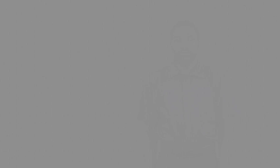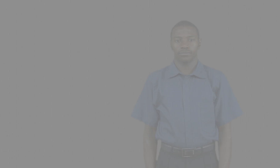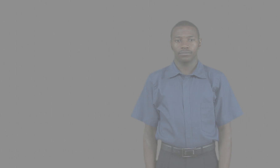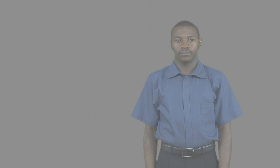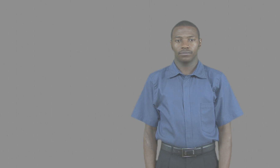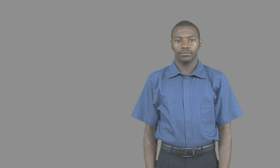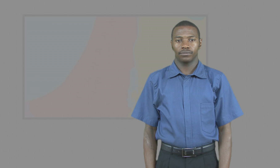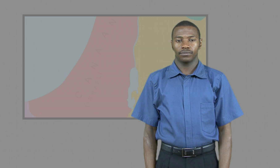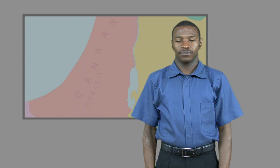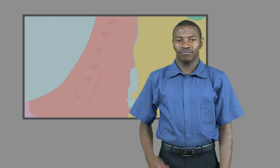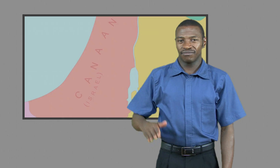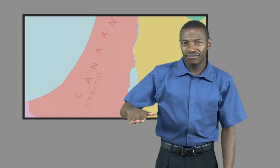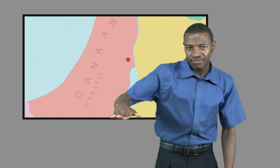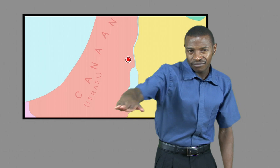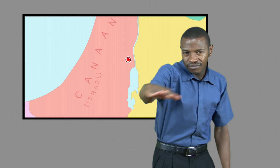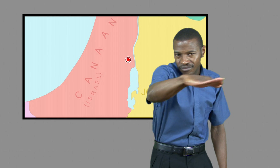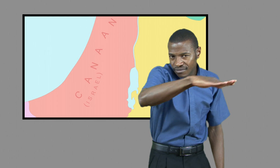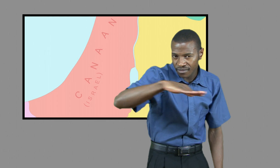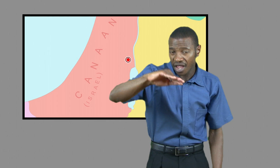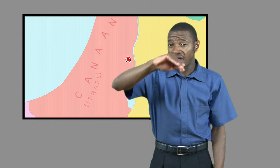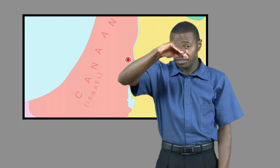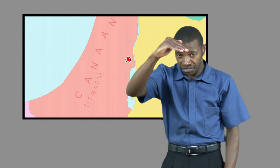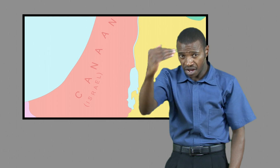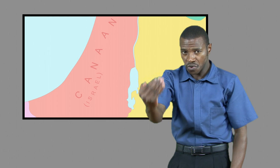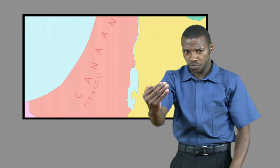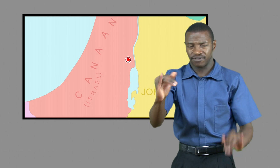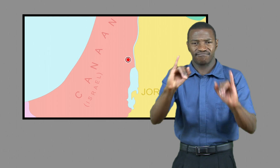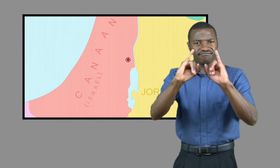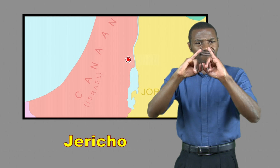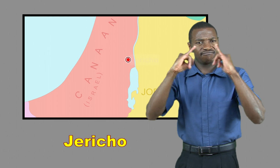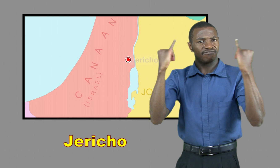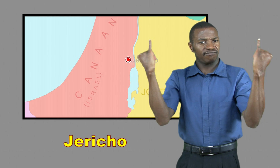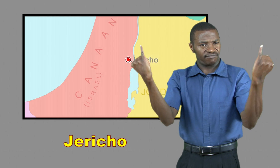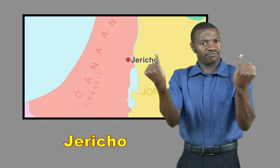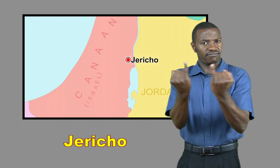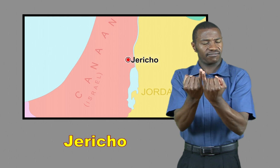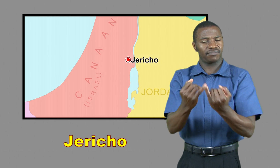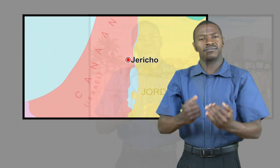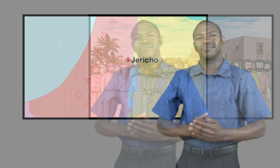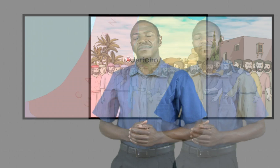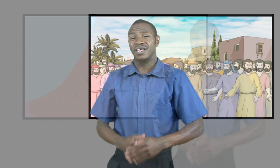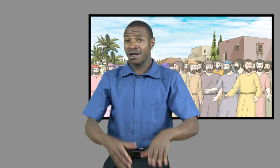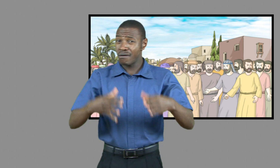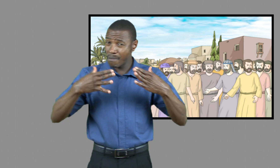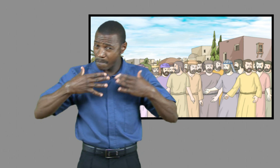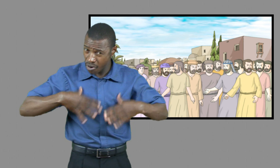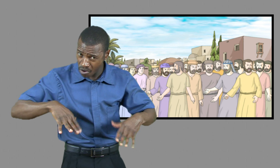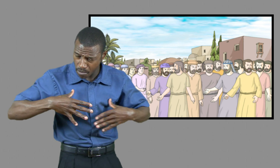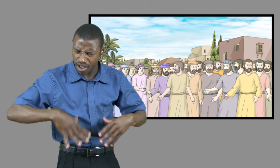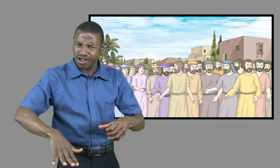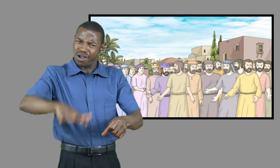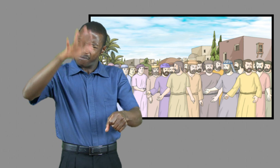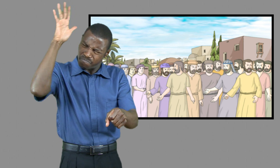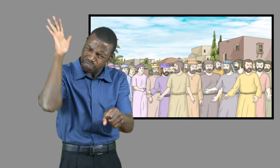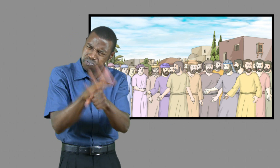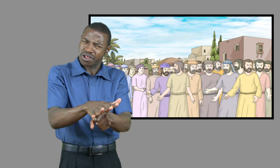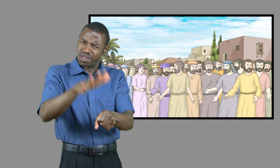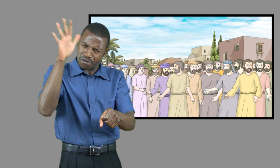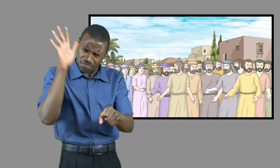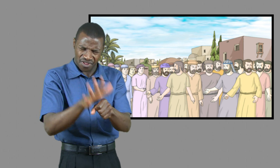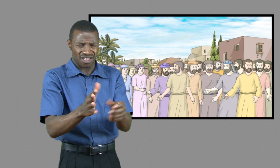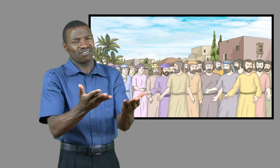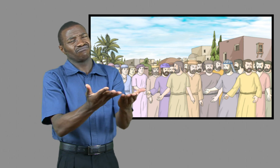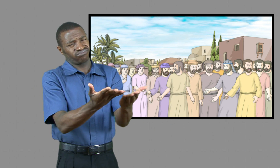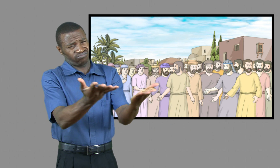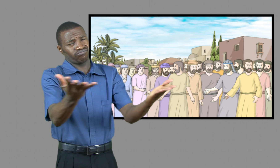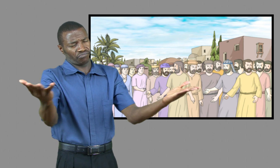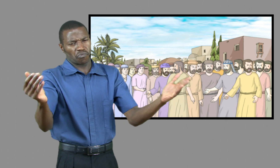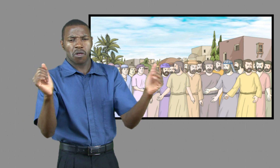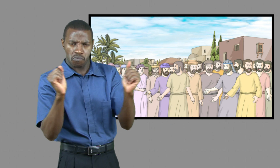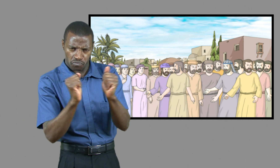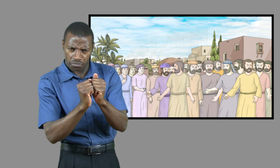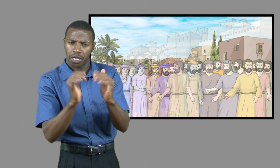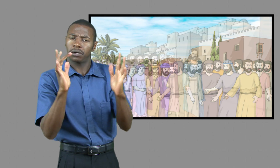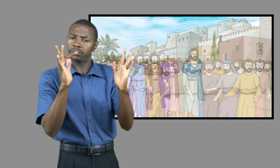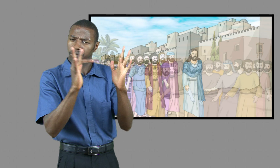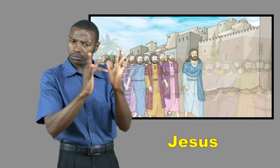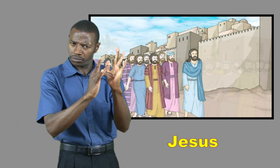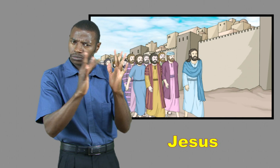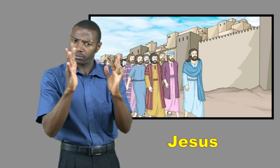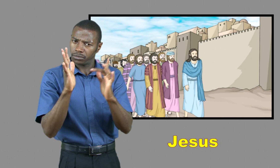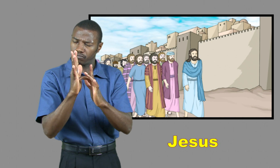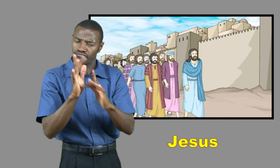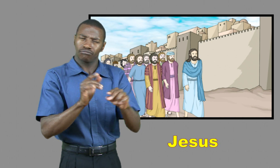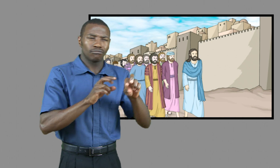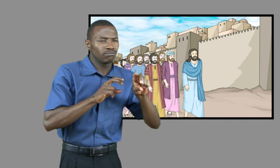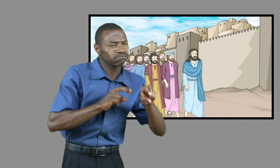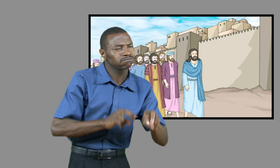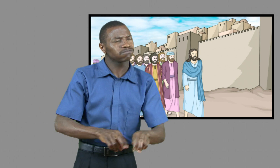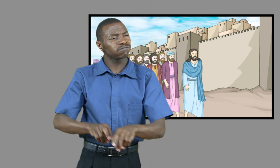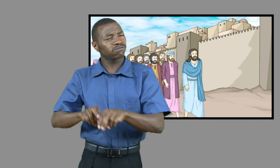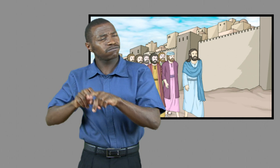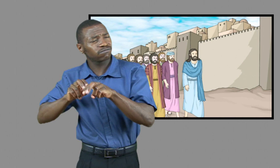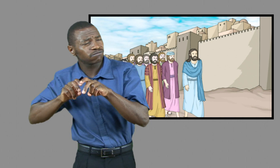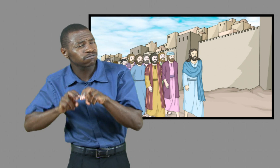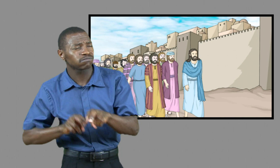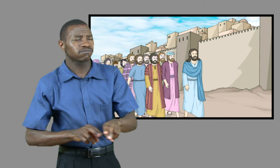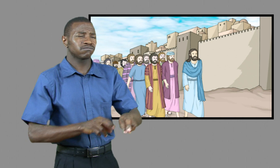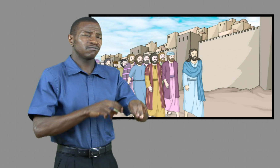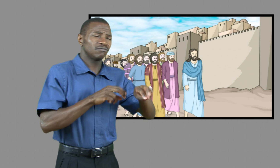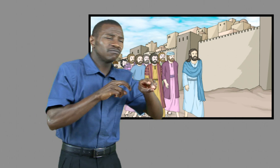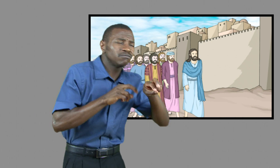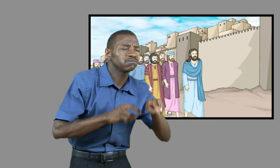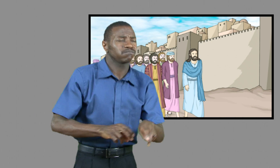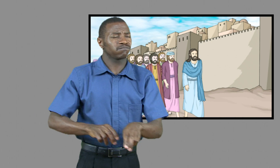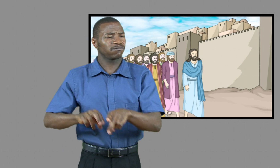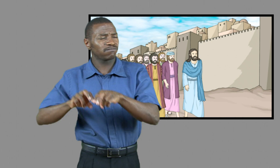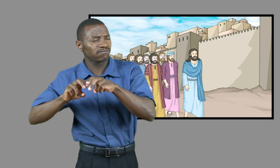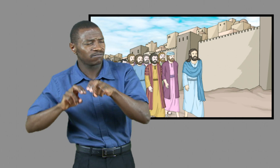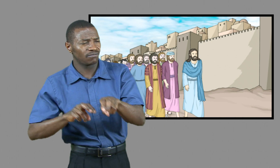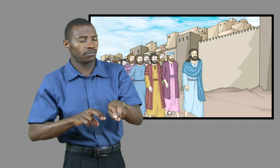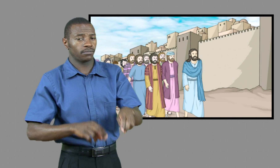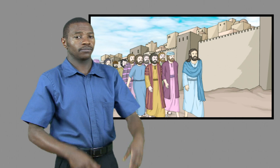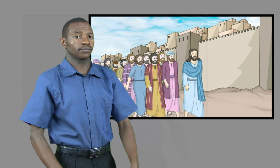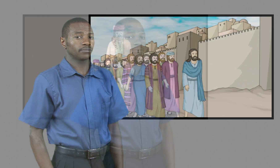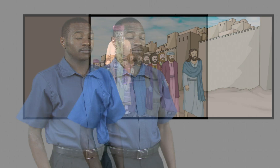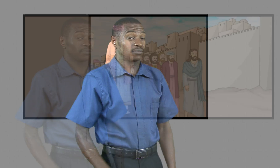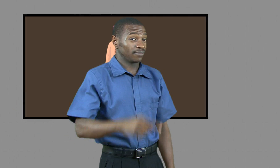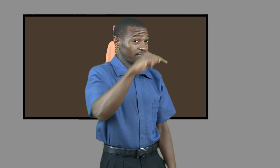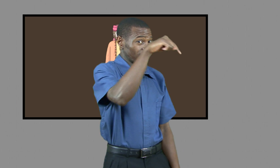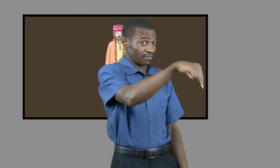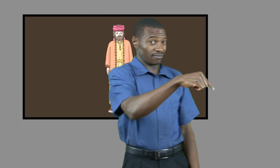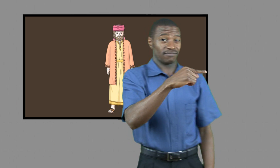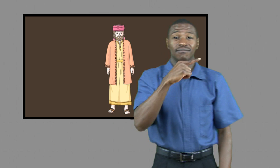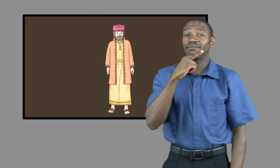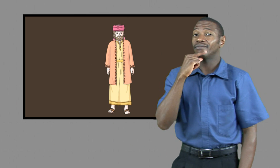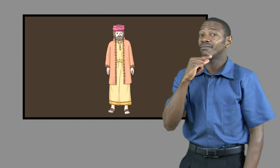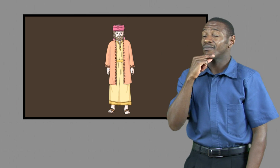Then Jesus entered Jericho and was passing through.